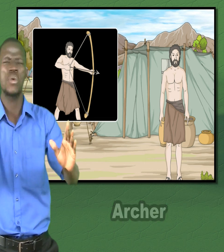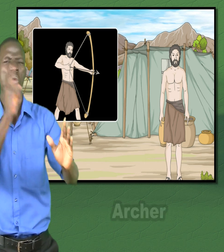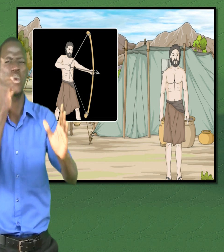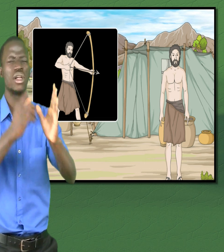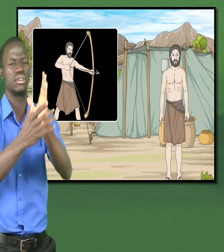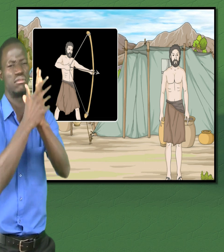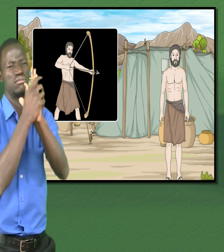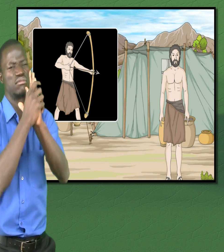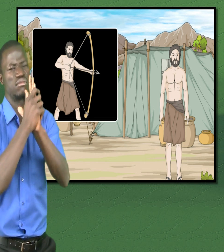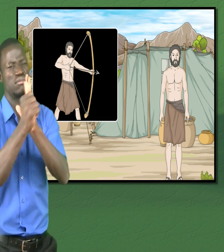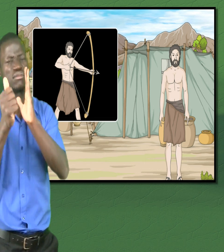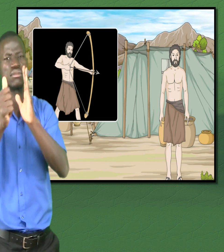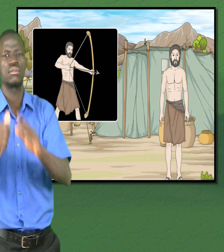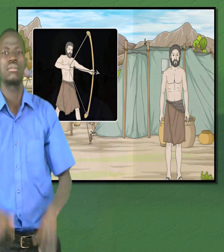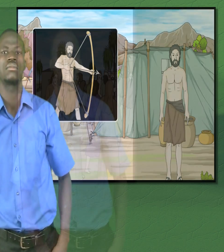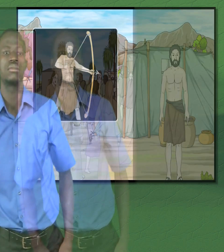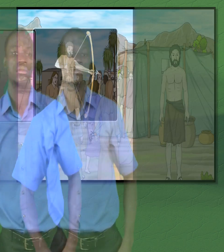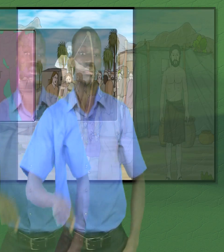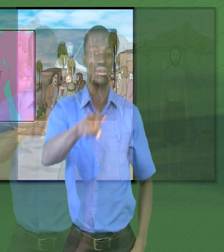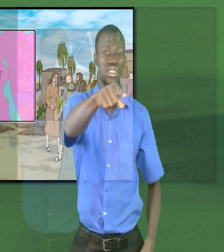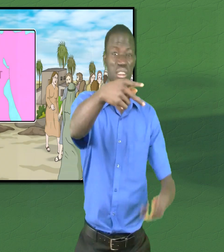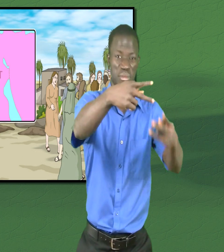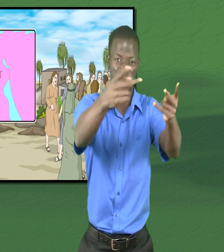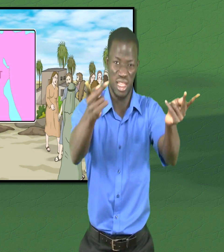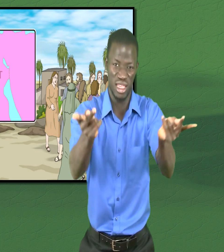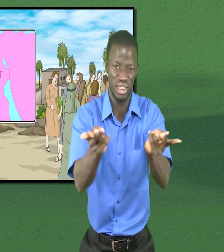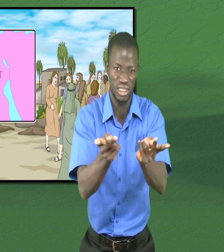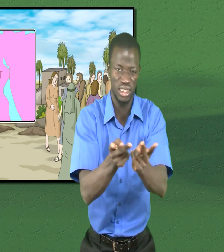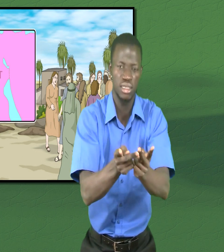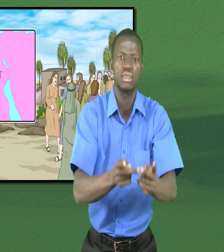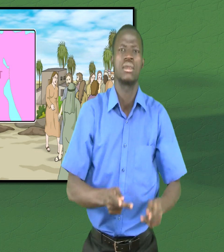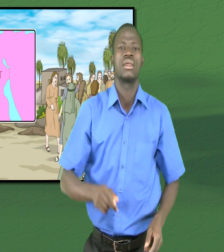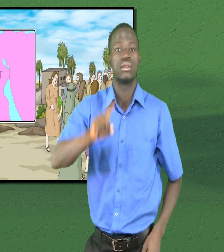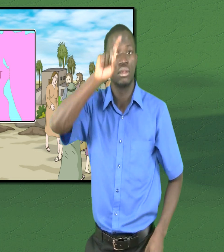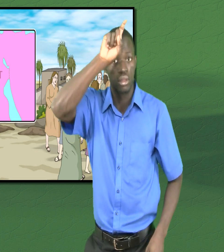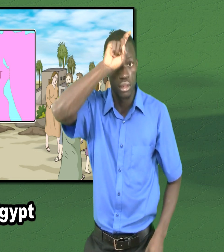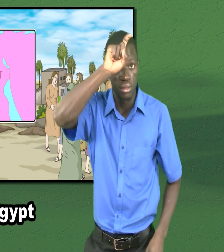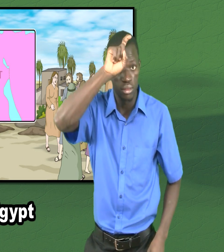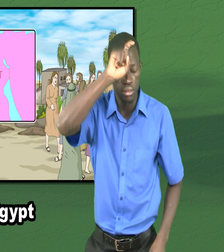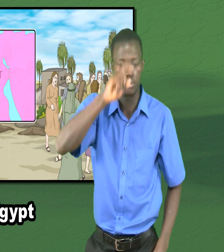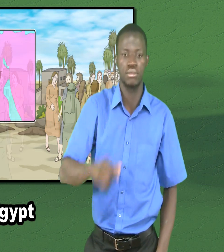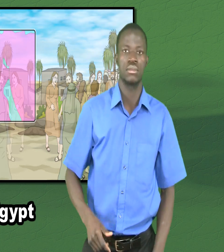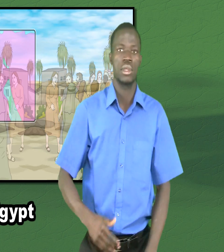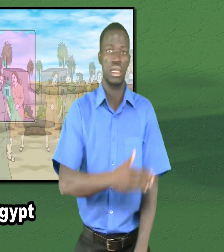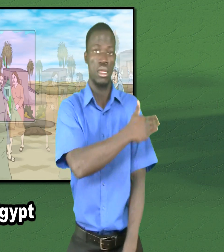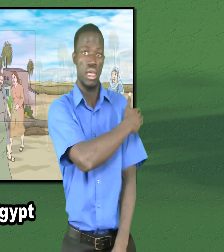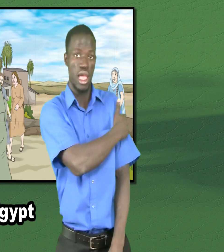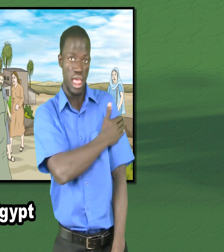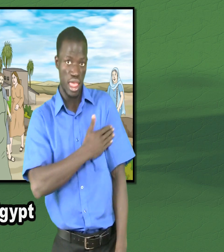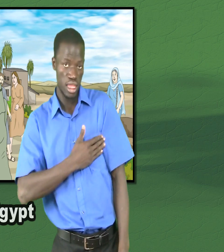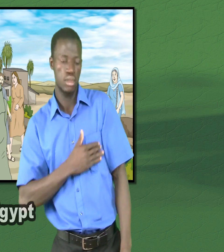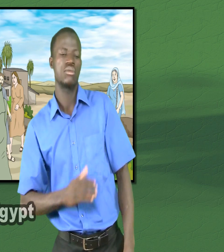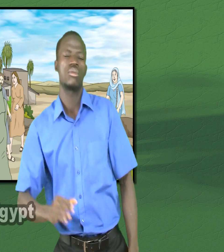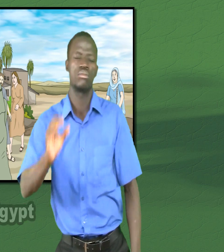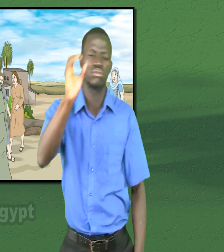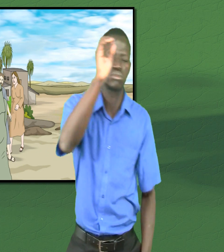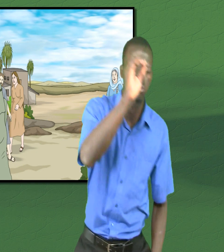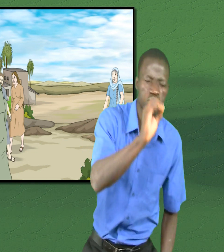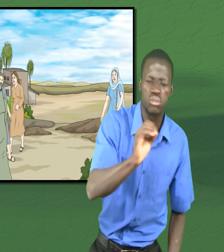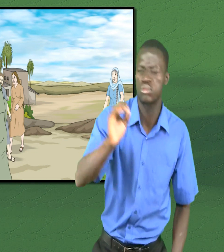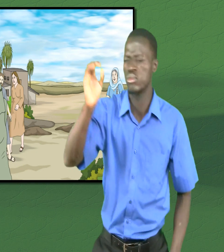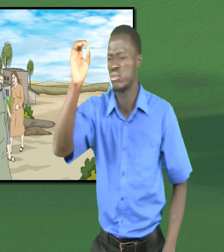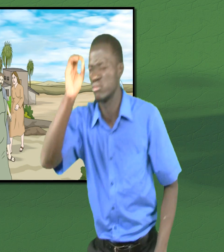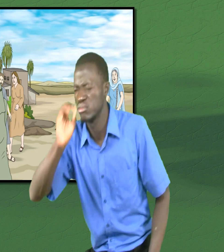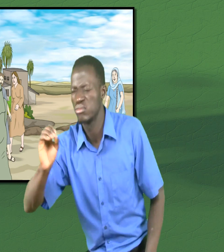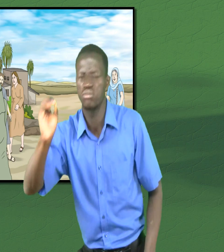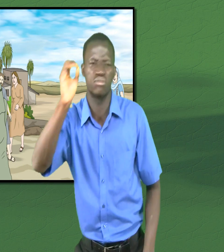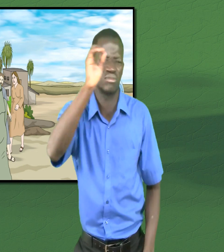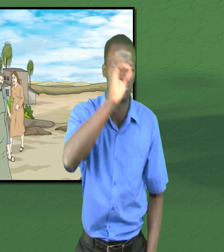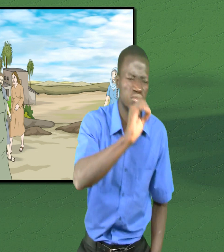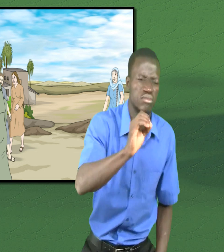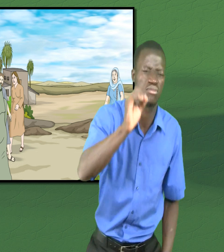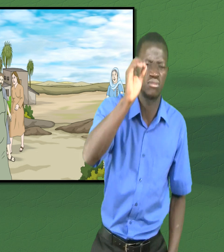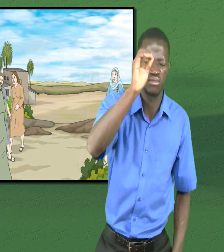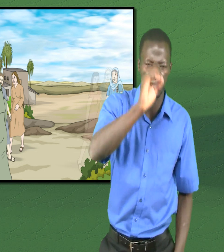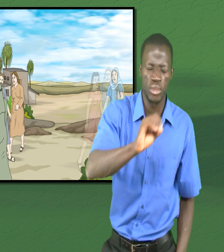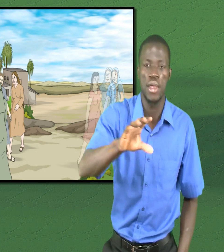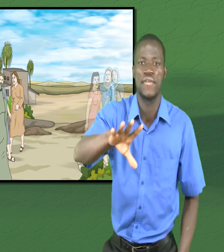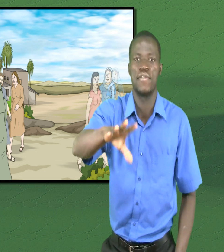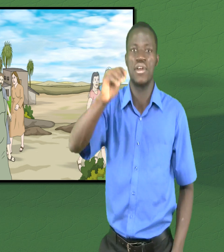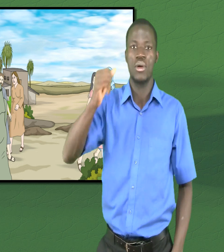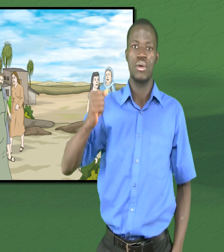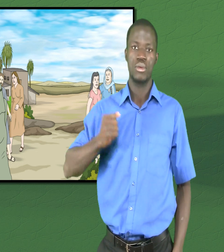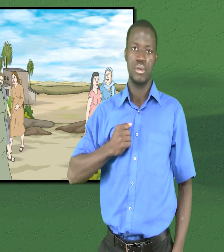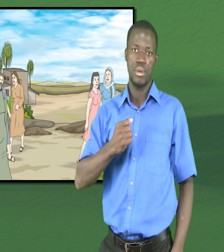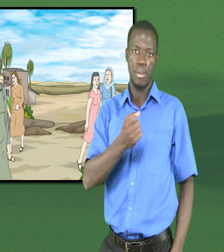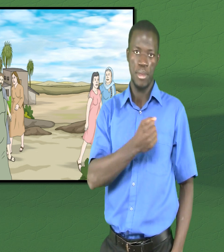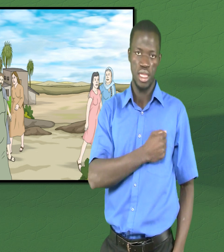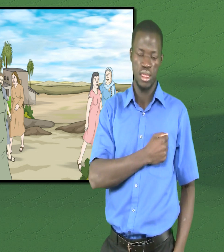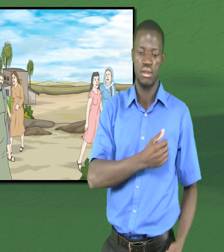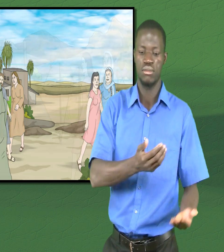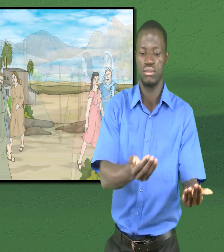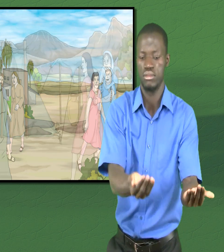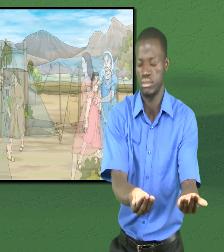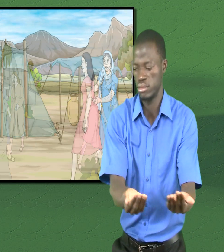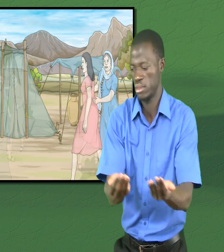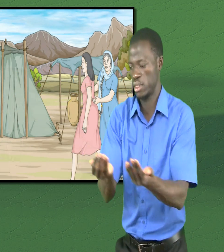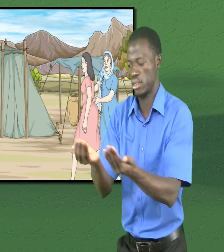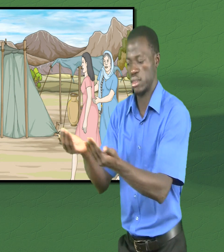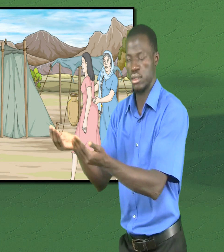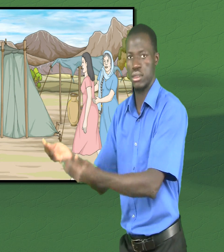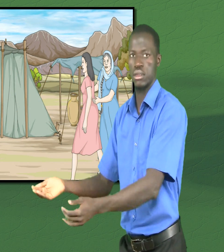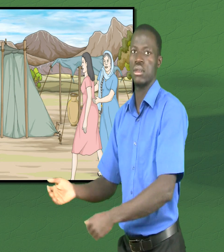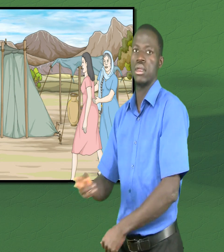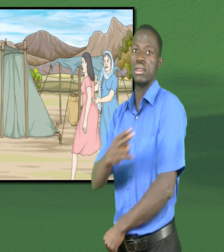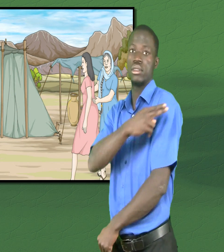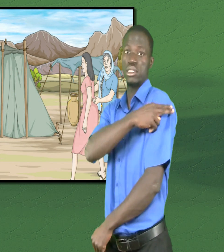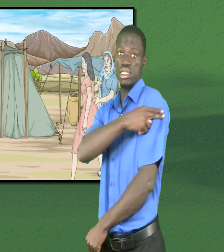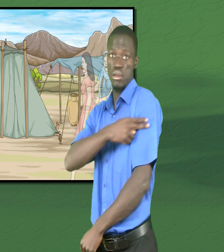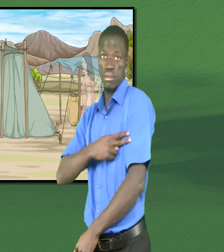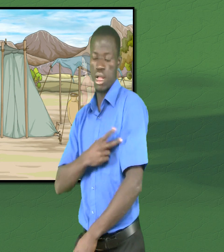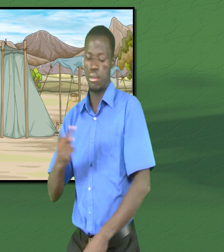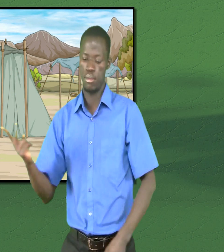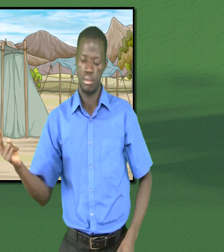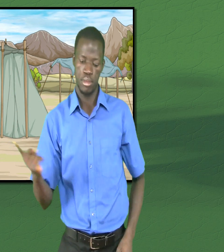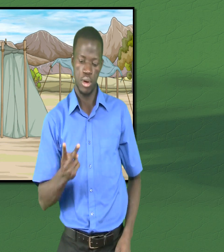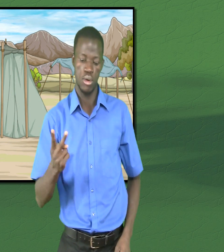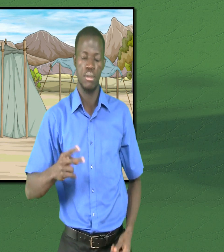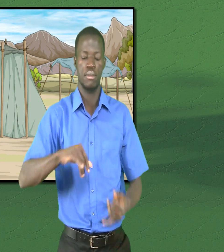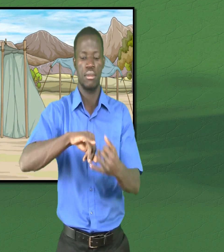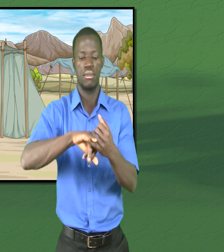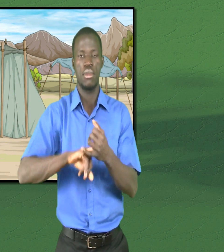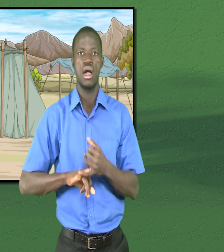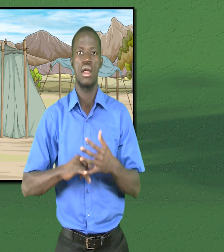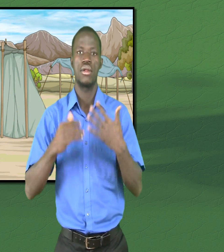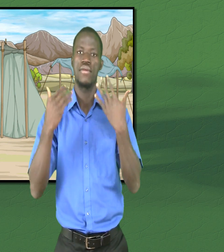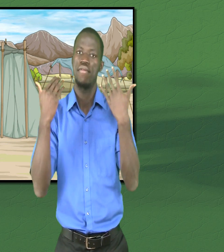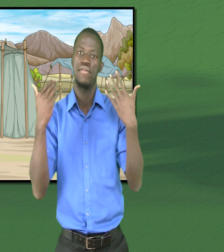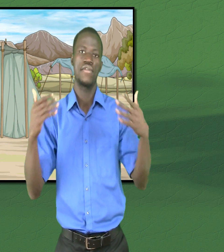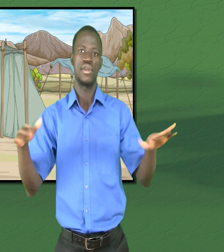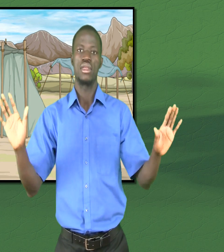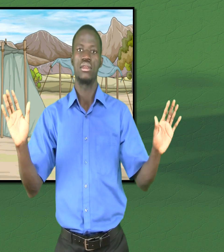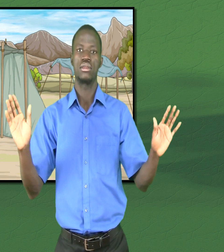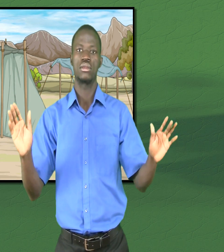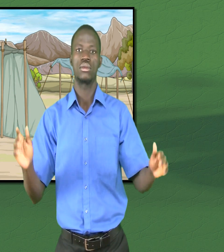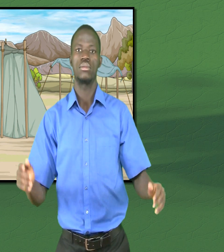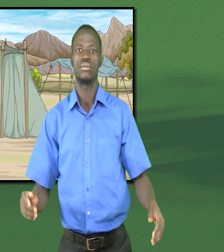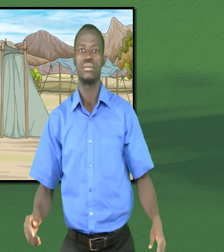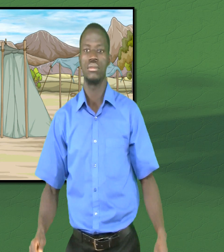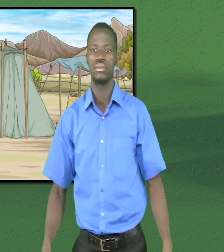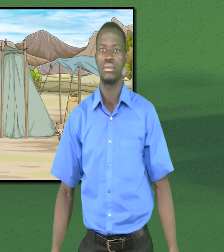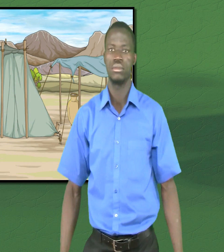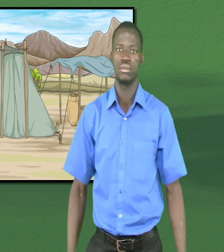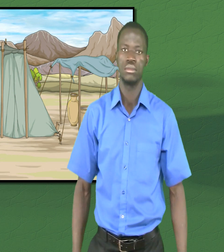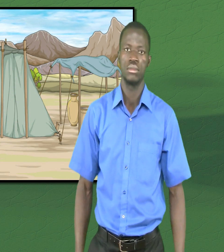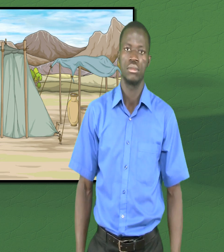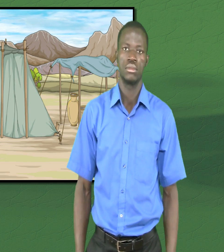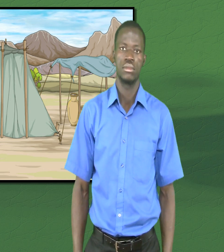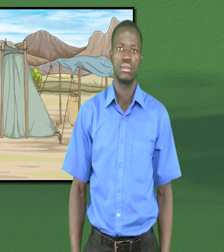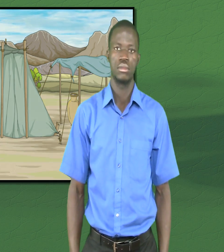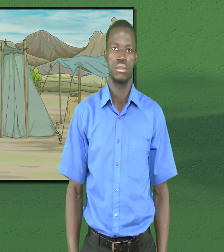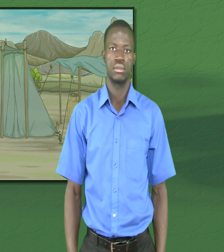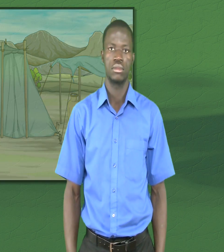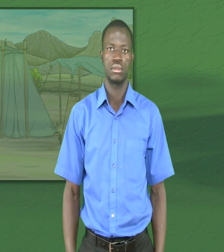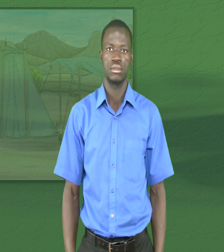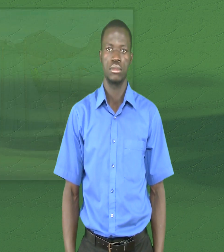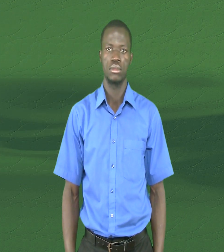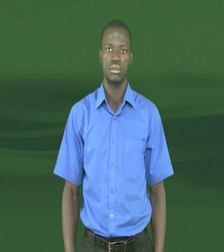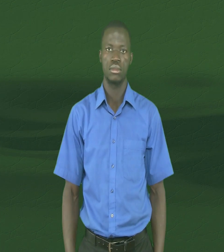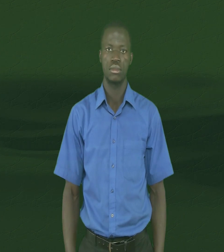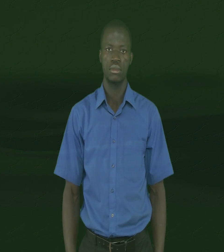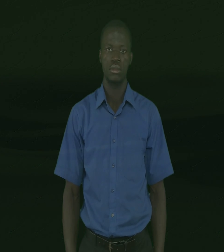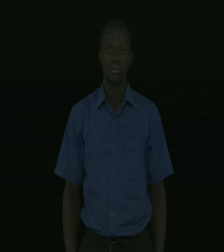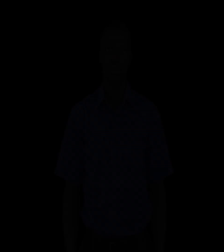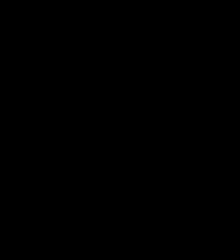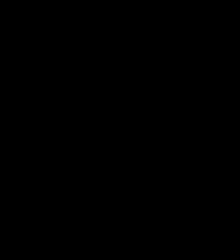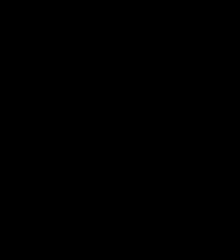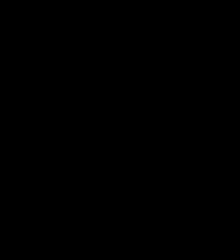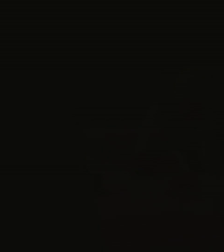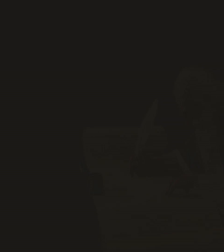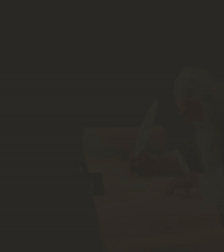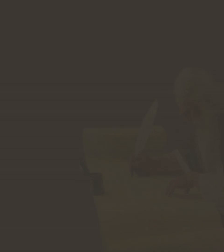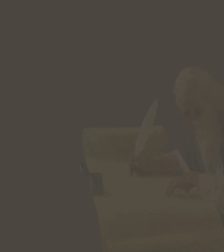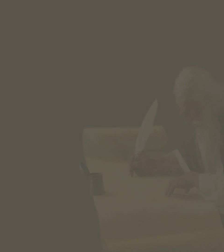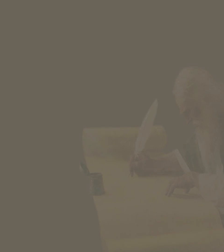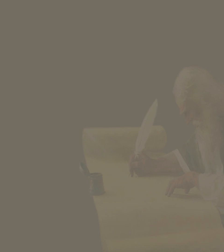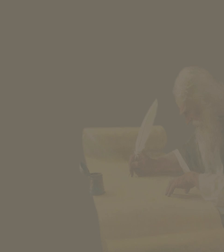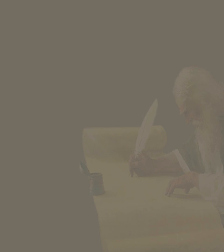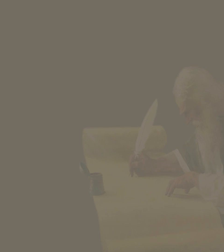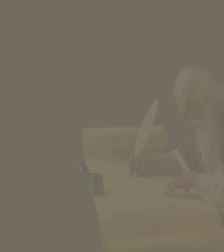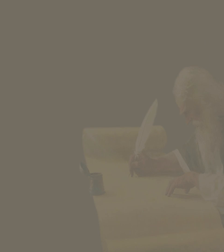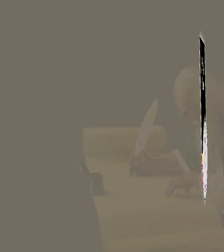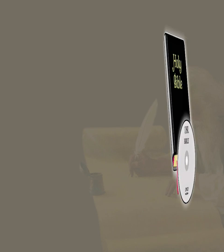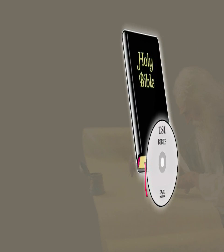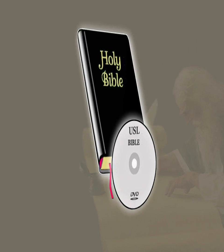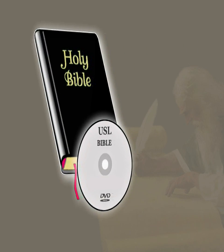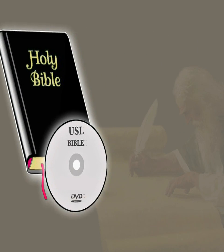And while he was dwelling in the Wilderness of Paran, his mother got a wife for him from the land of Egypt.